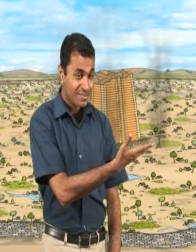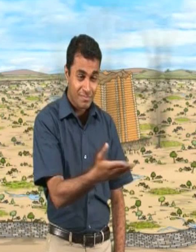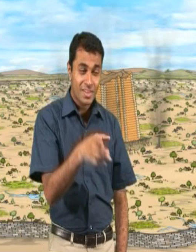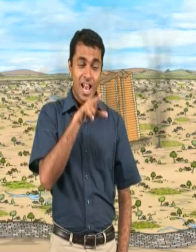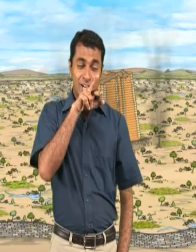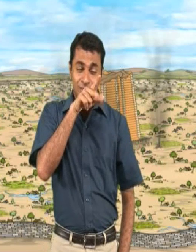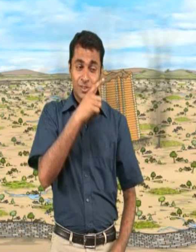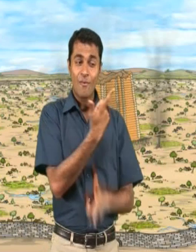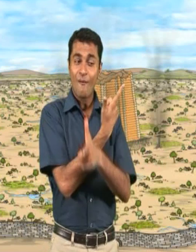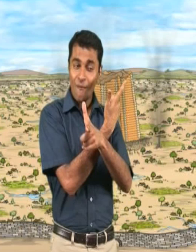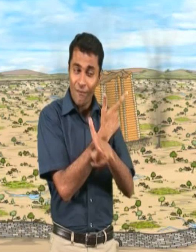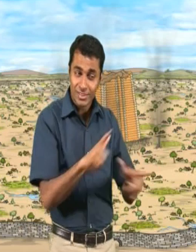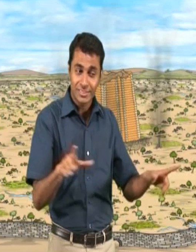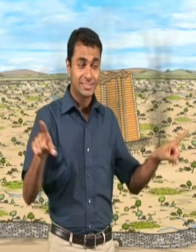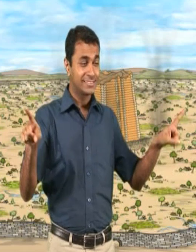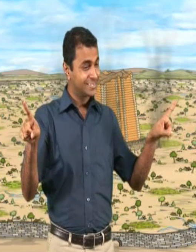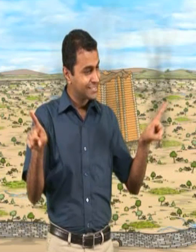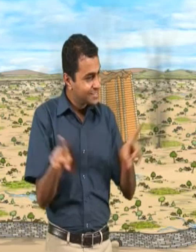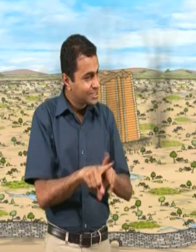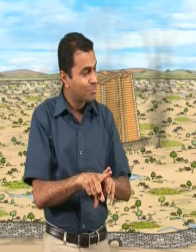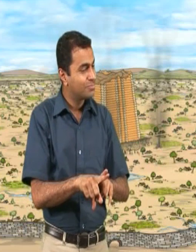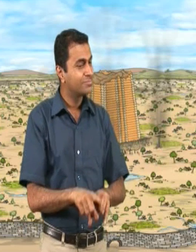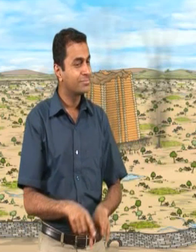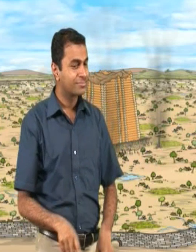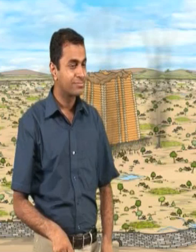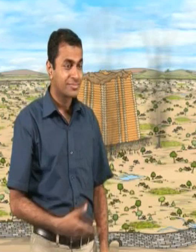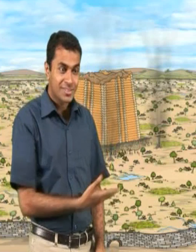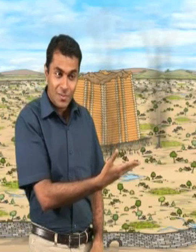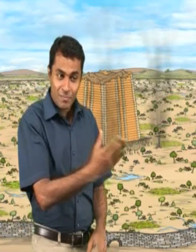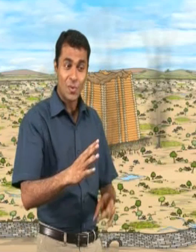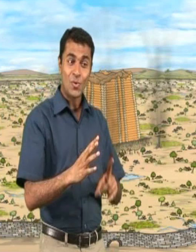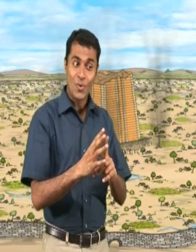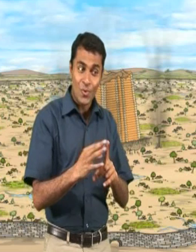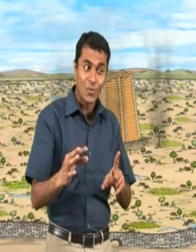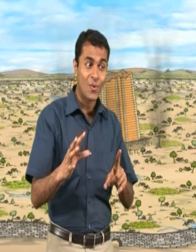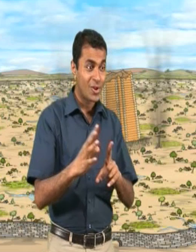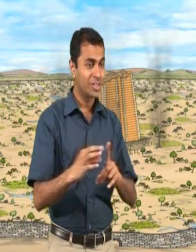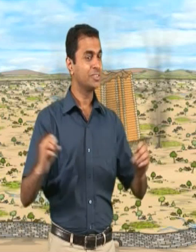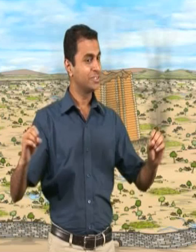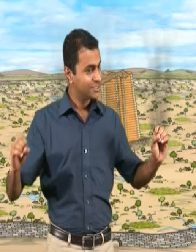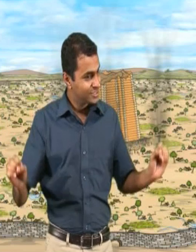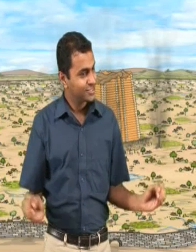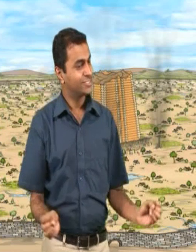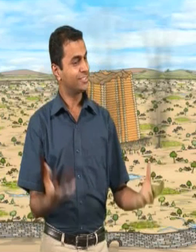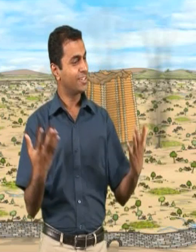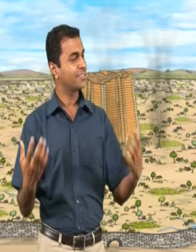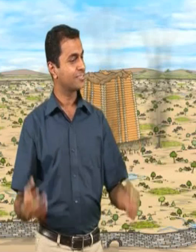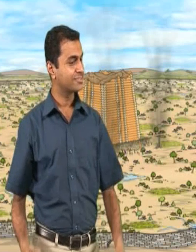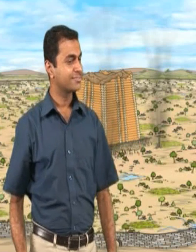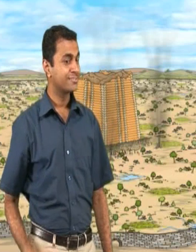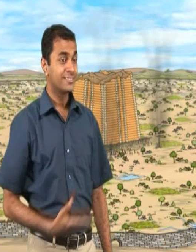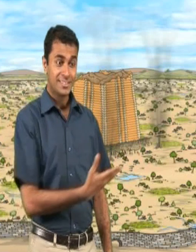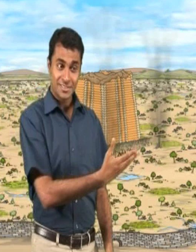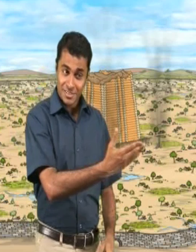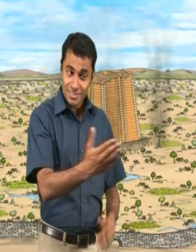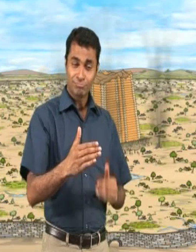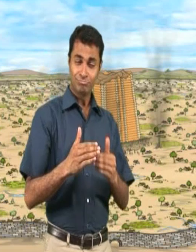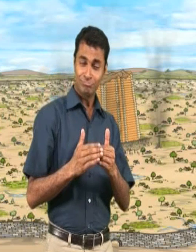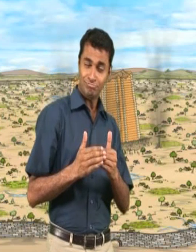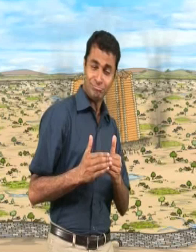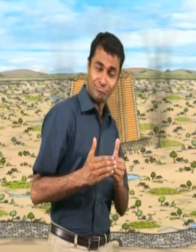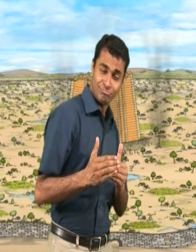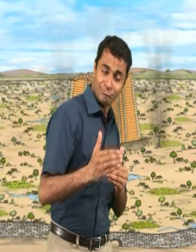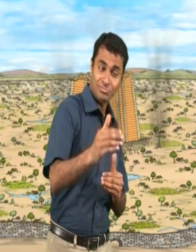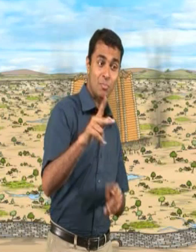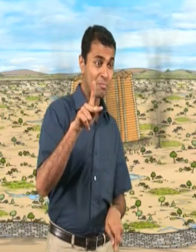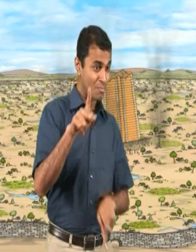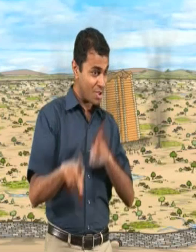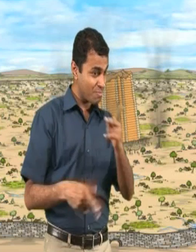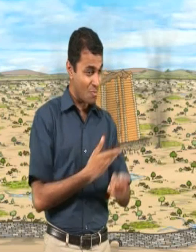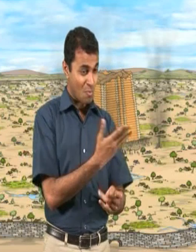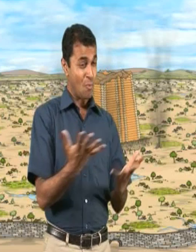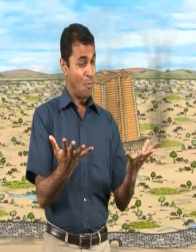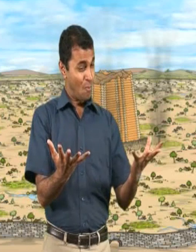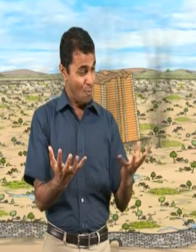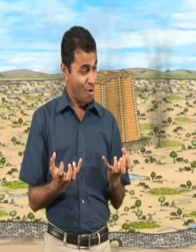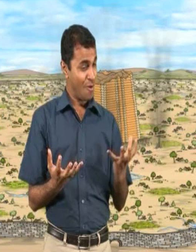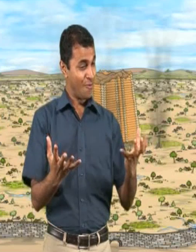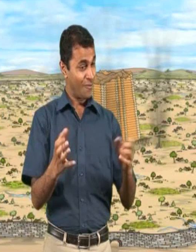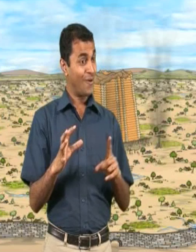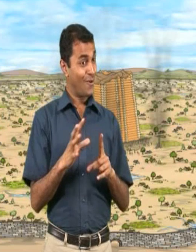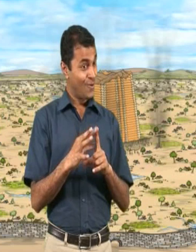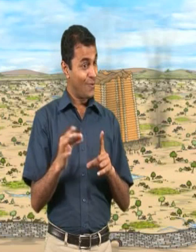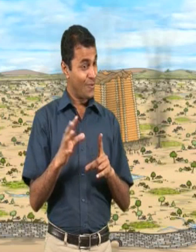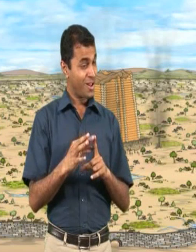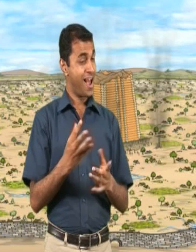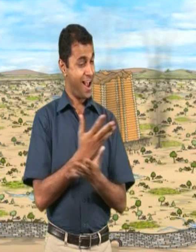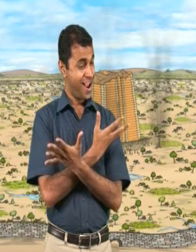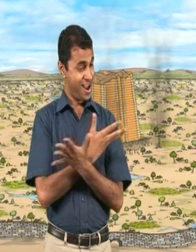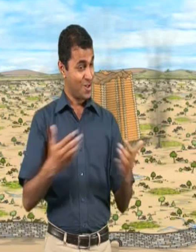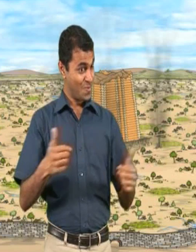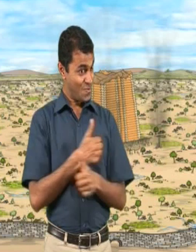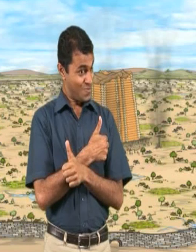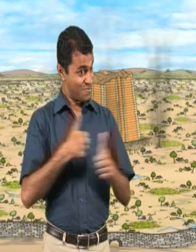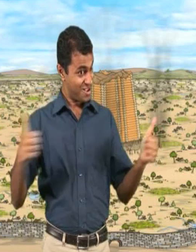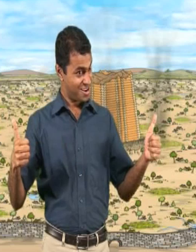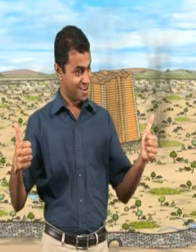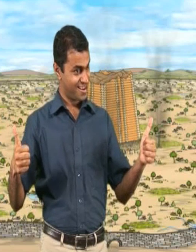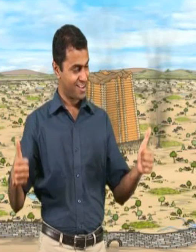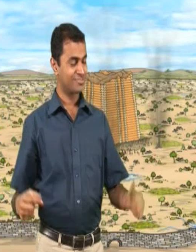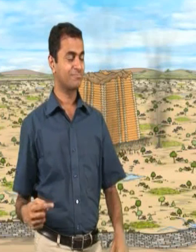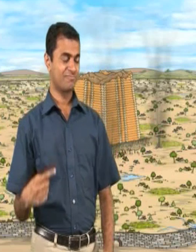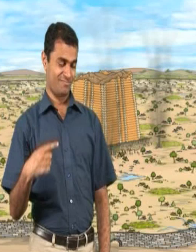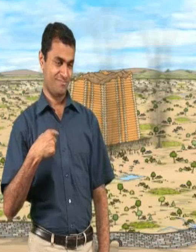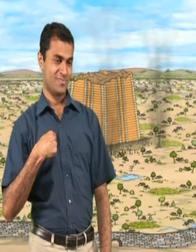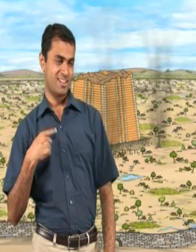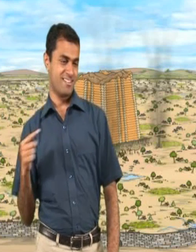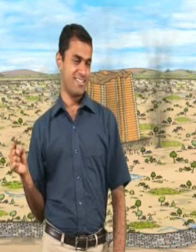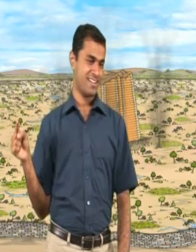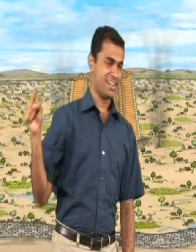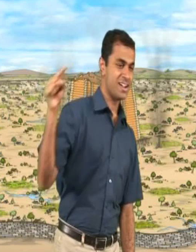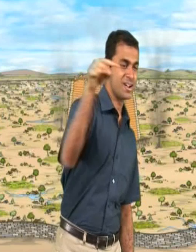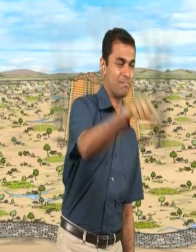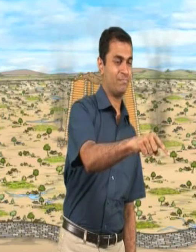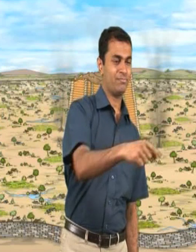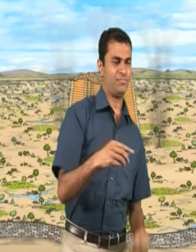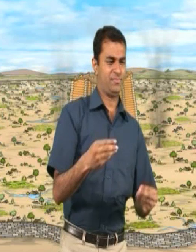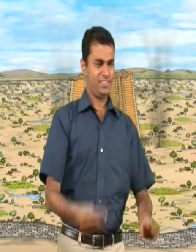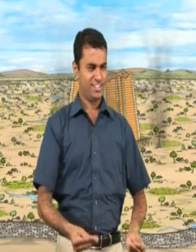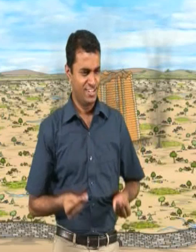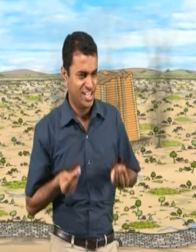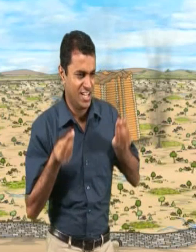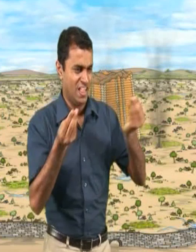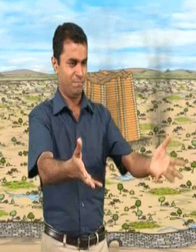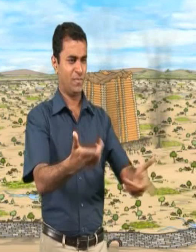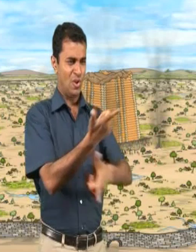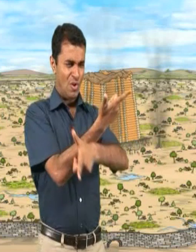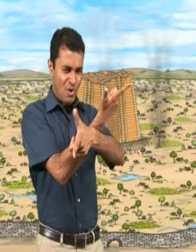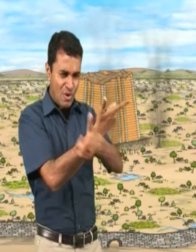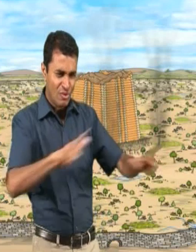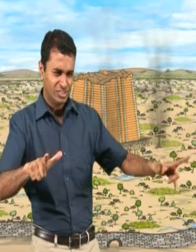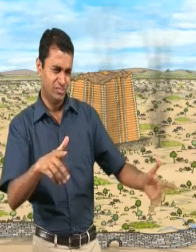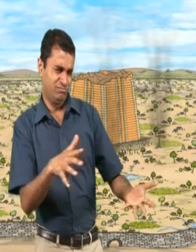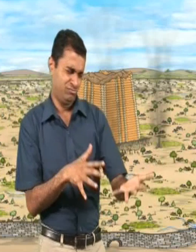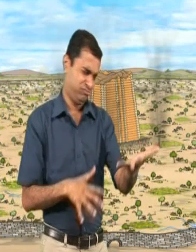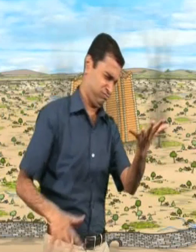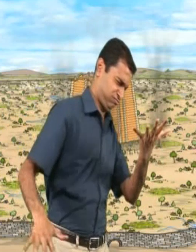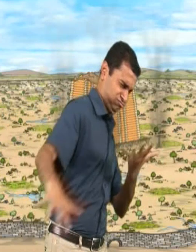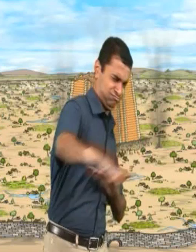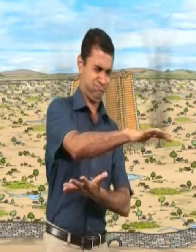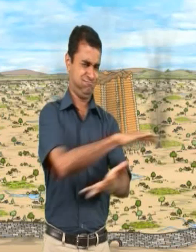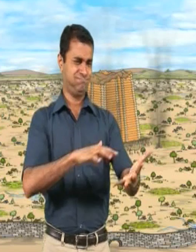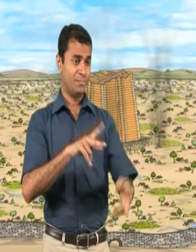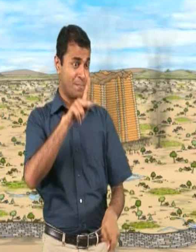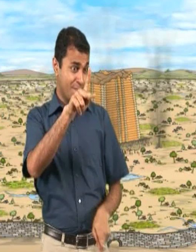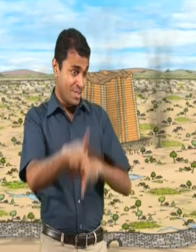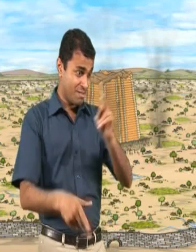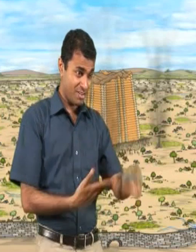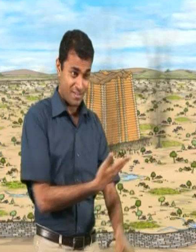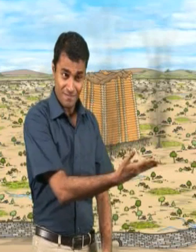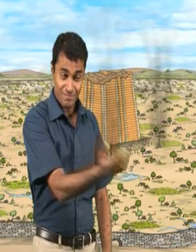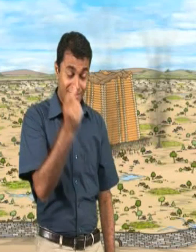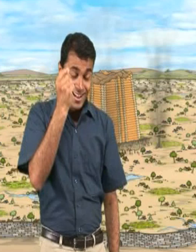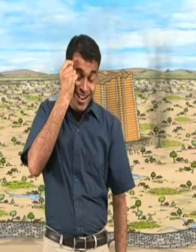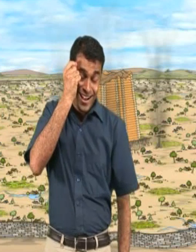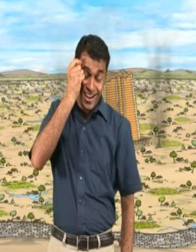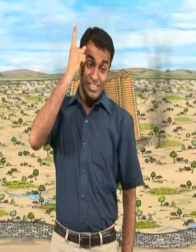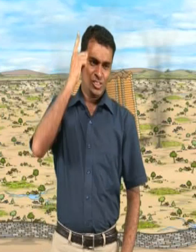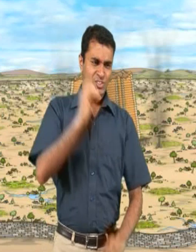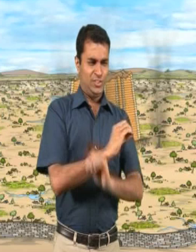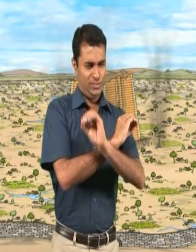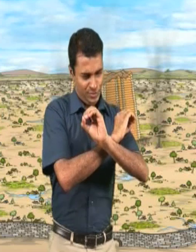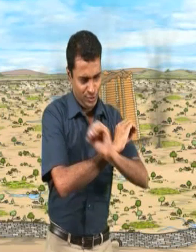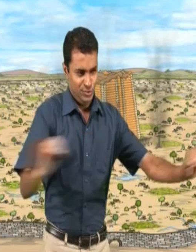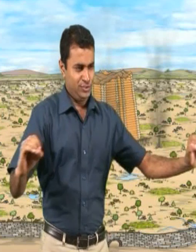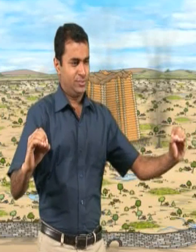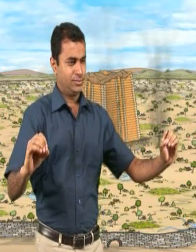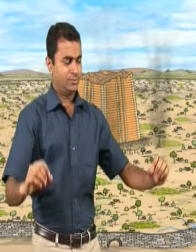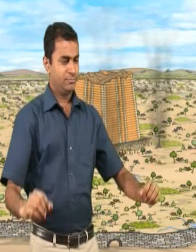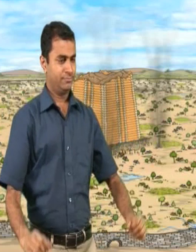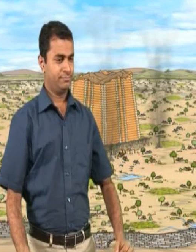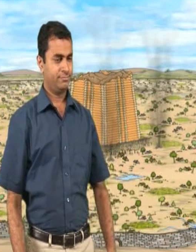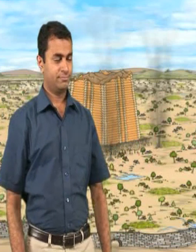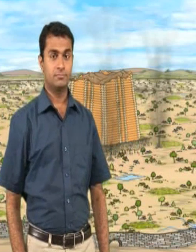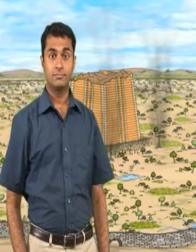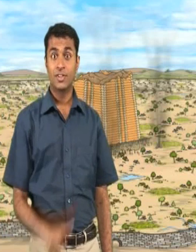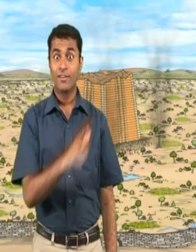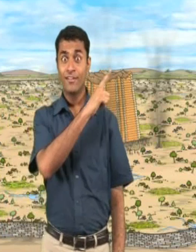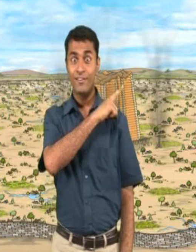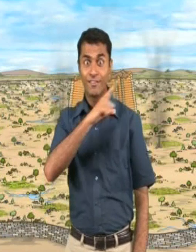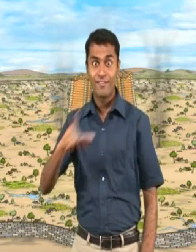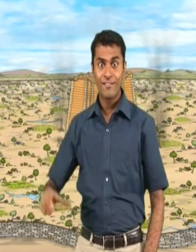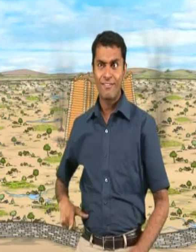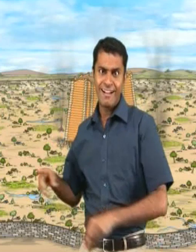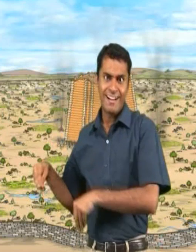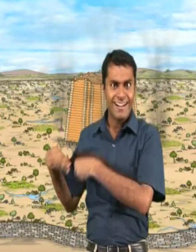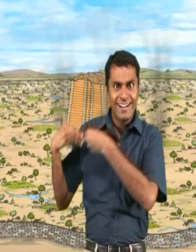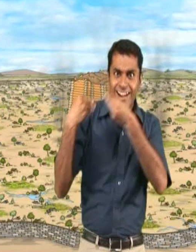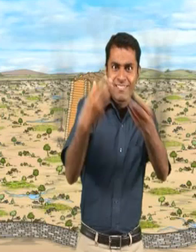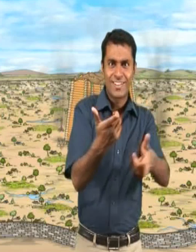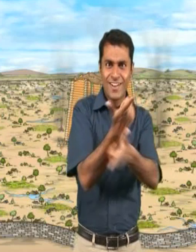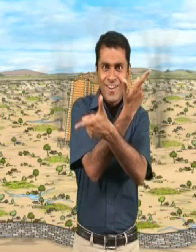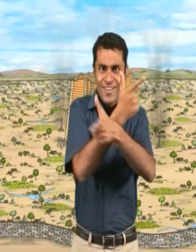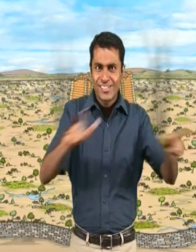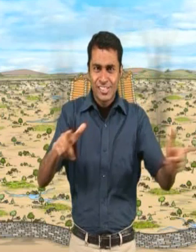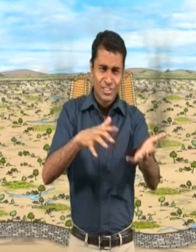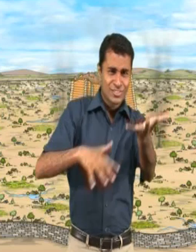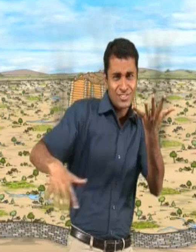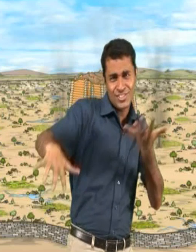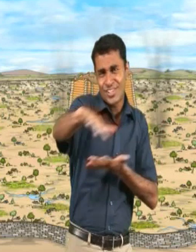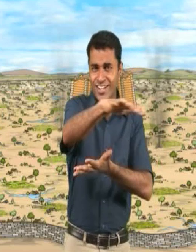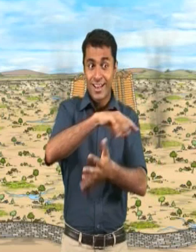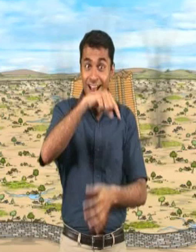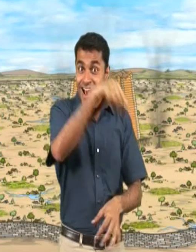And the LORD said, “If they have begun to do this as one people speaking the same language, then nothing they devise will be beyond them.